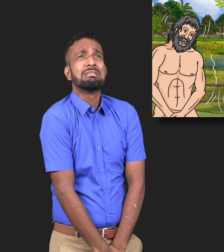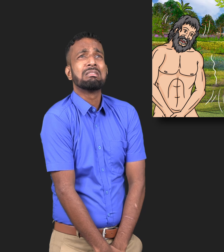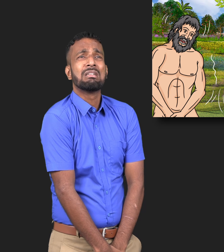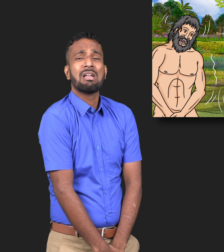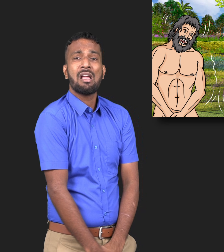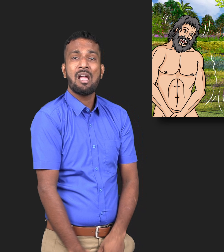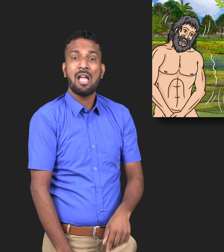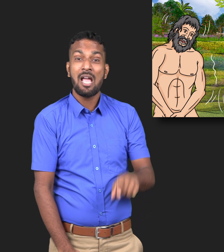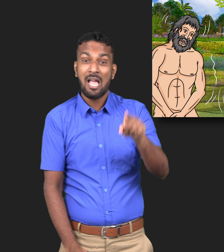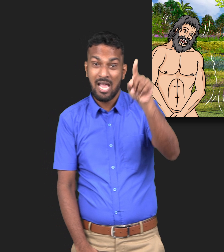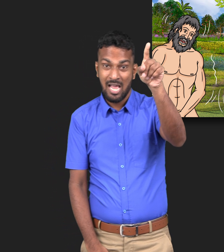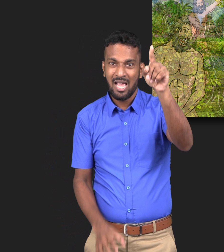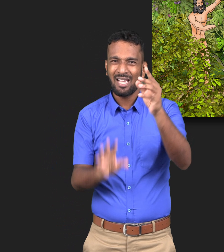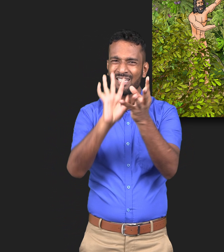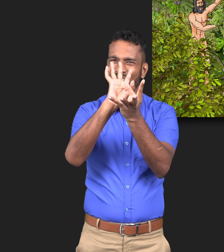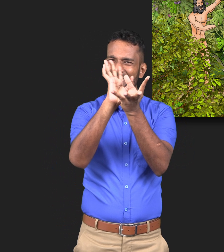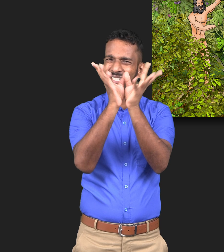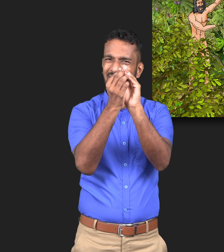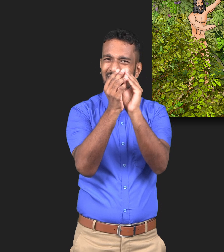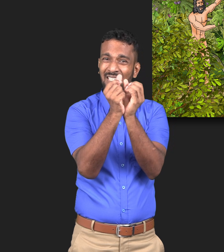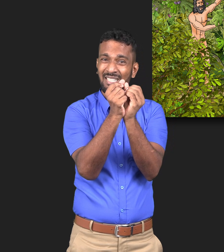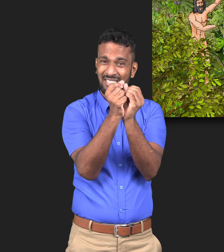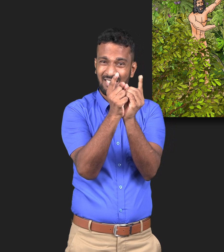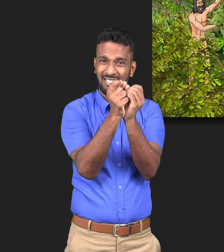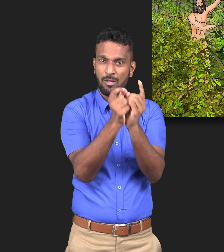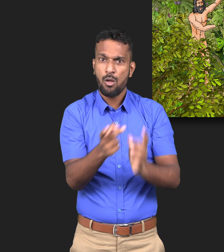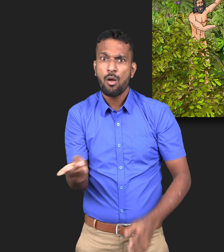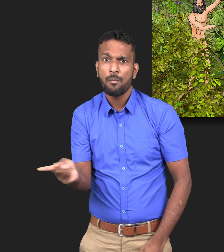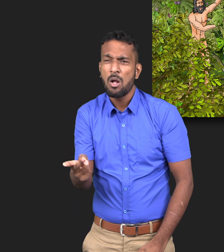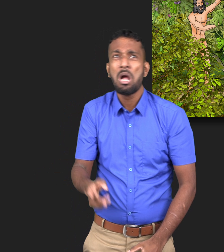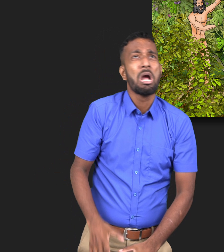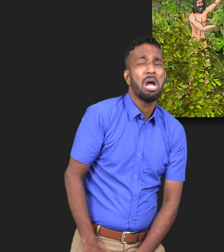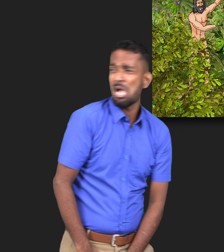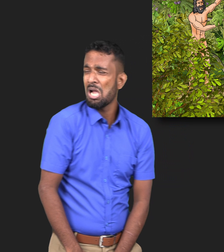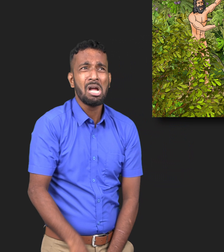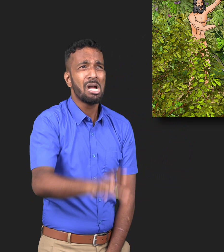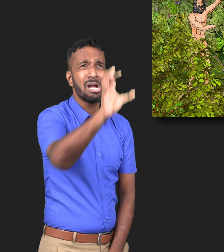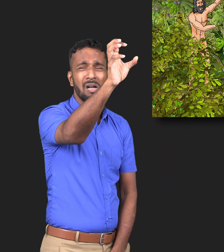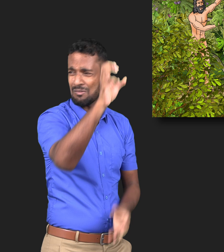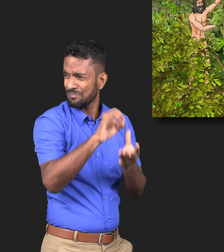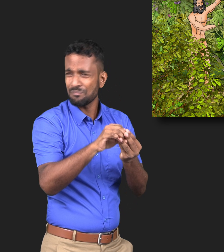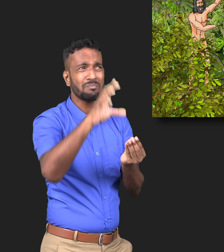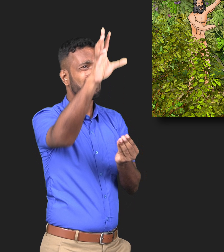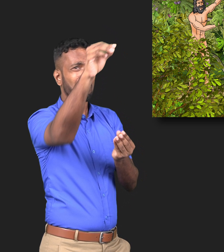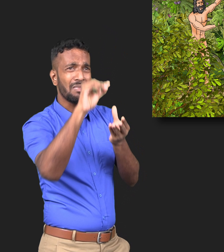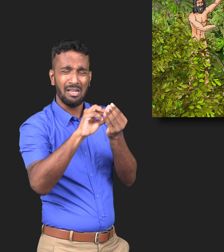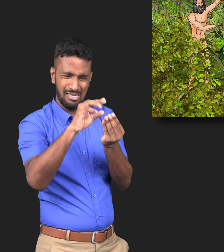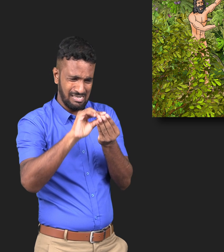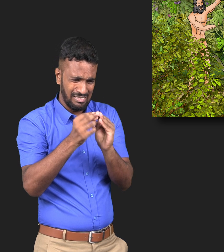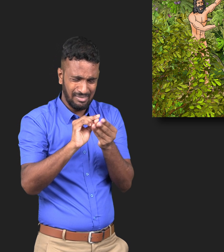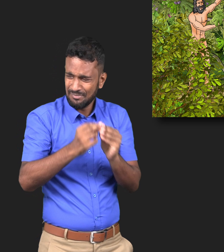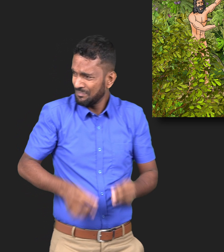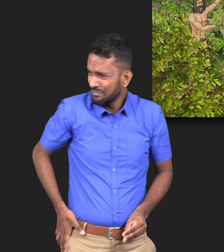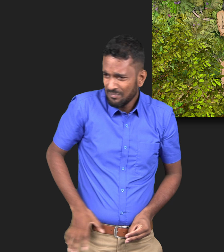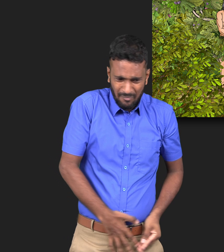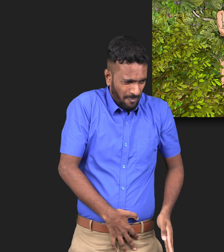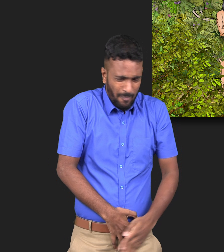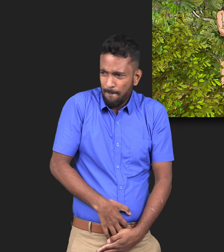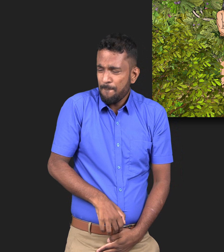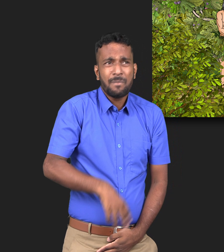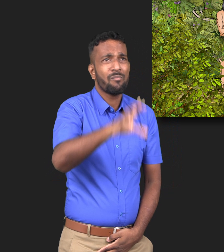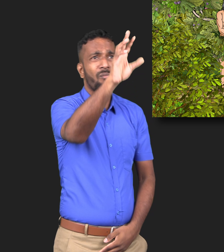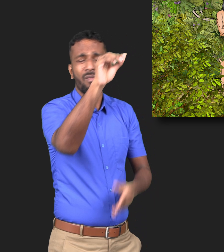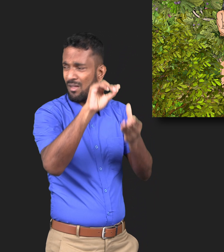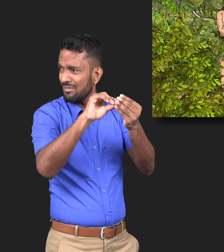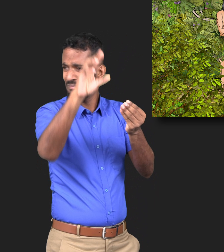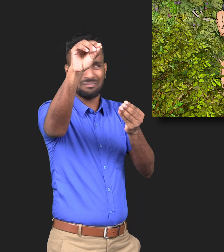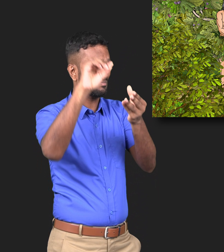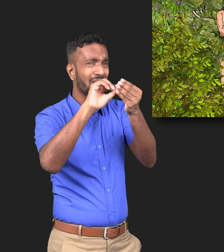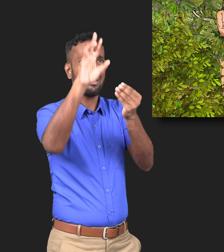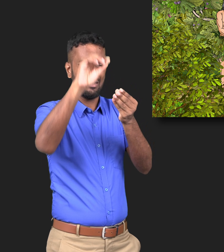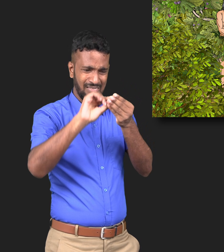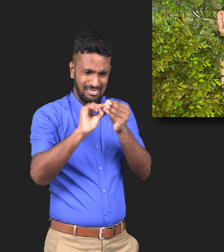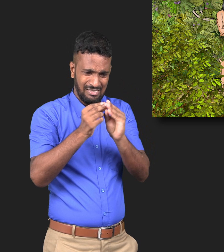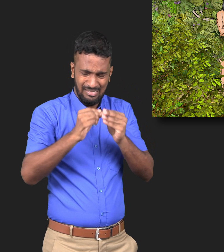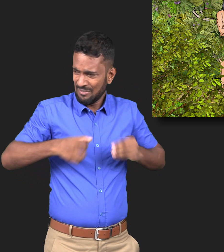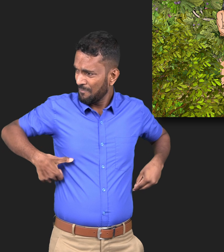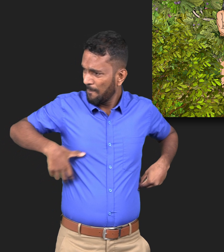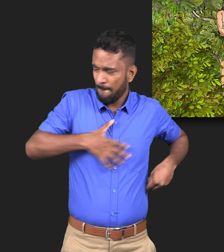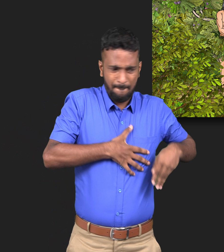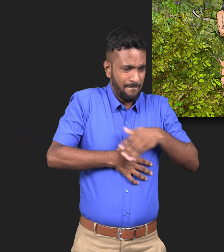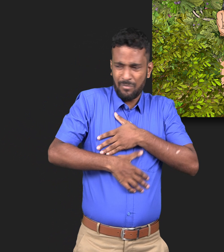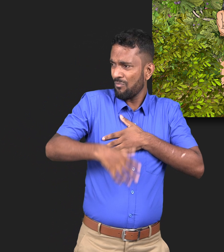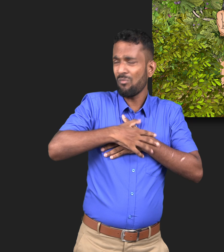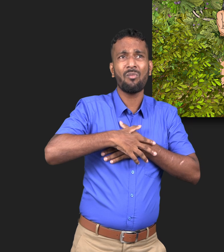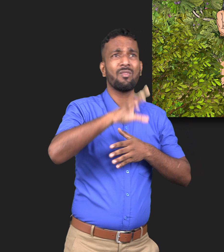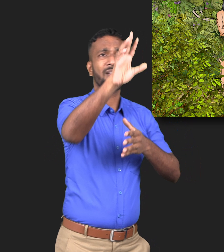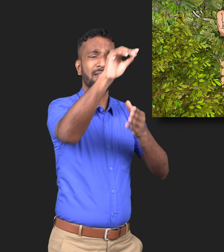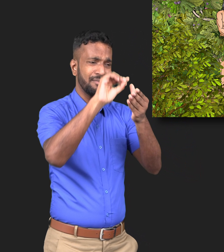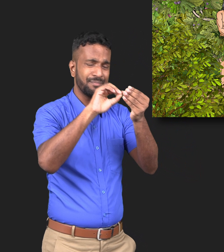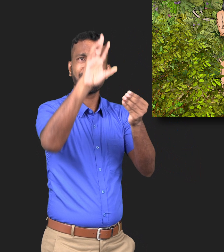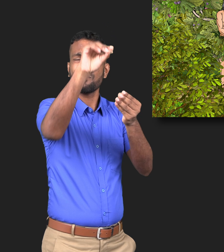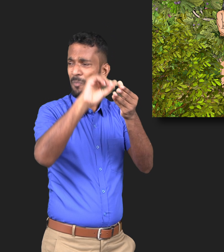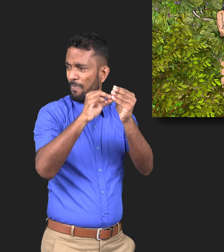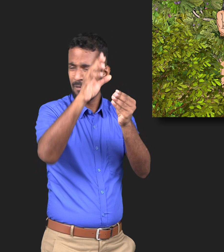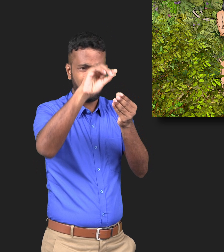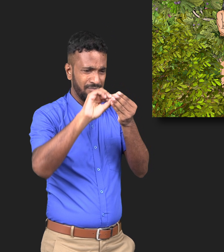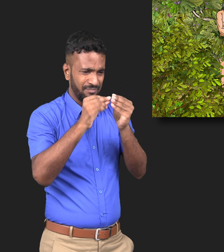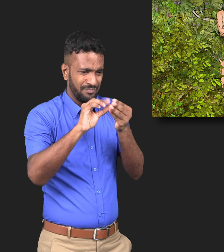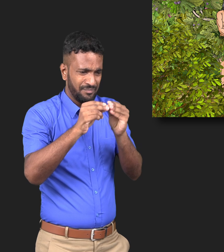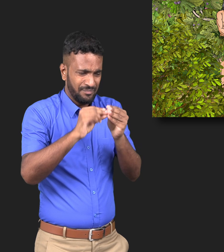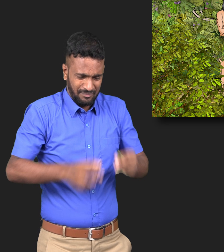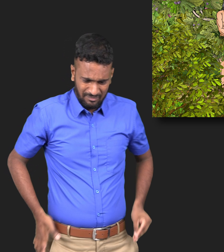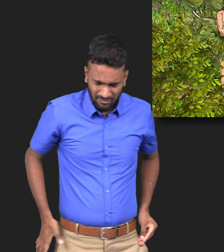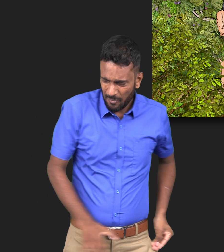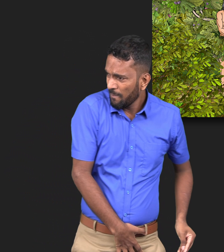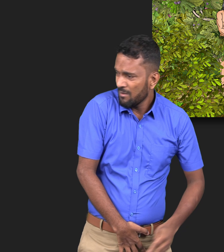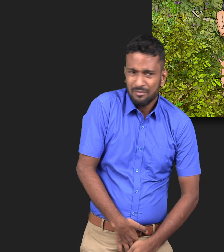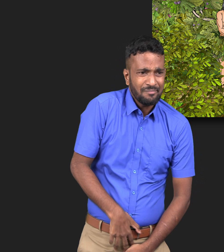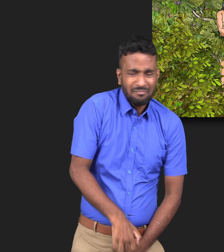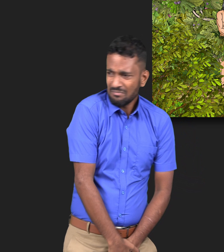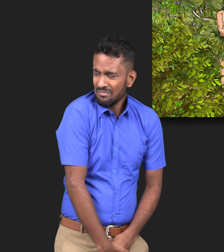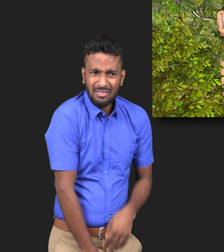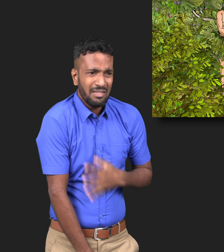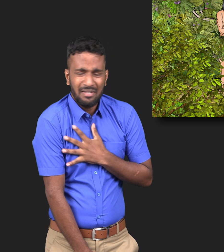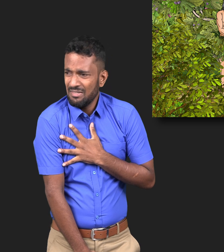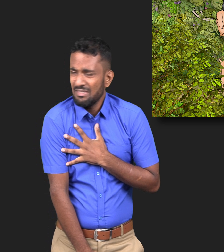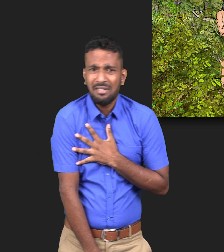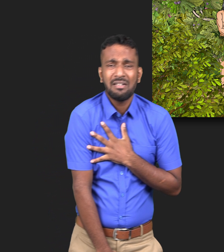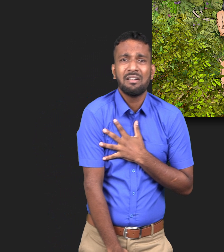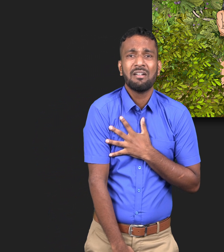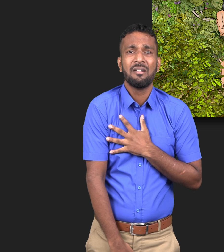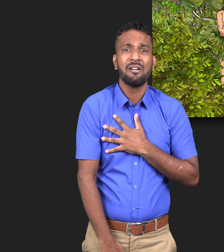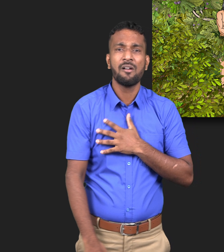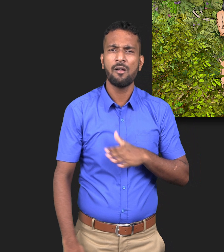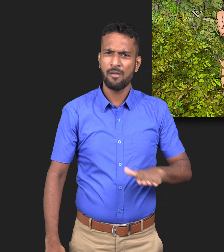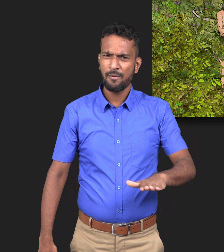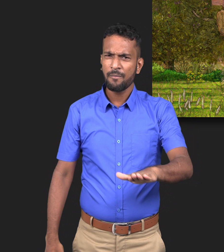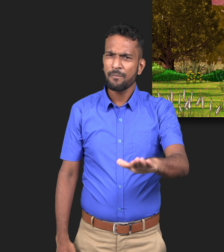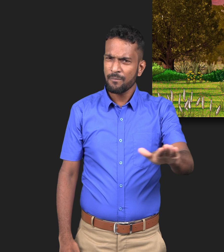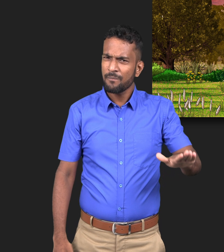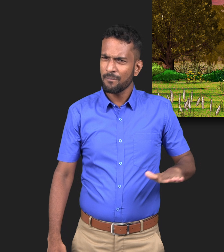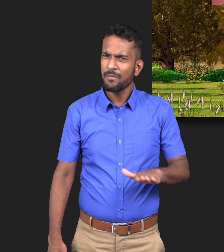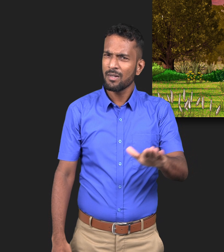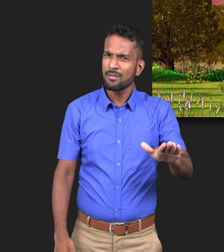so they sewed together fig leaves and made coverings for themselves.